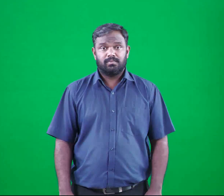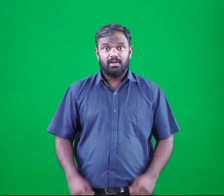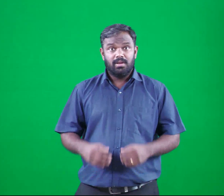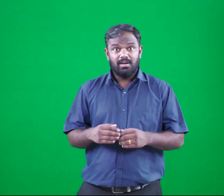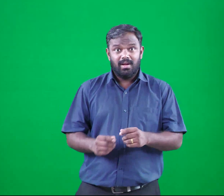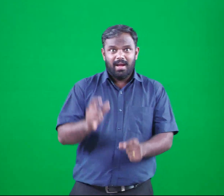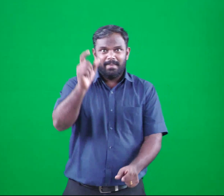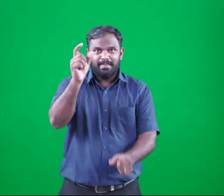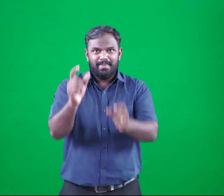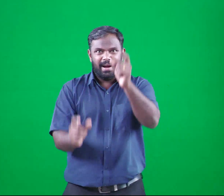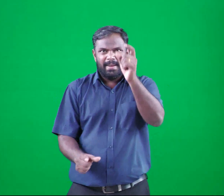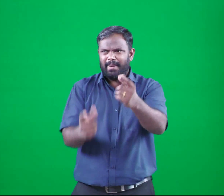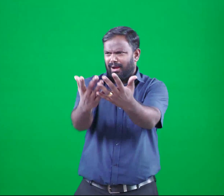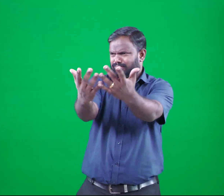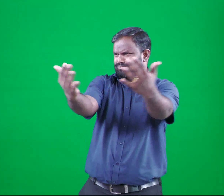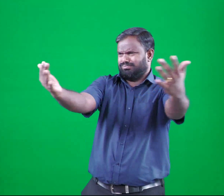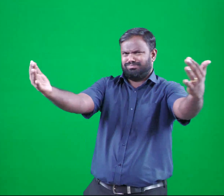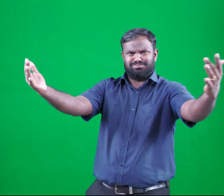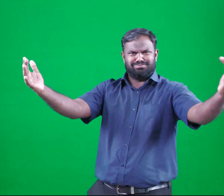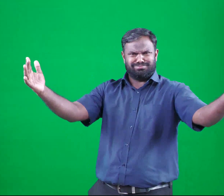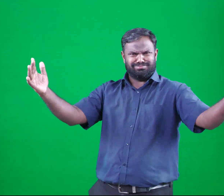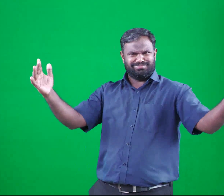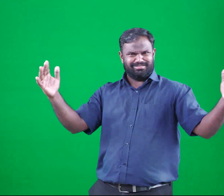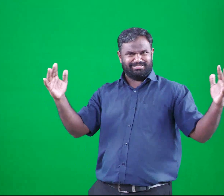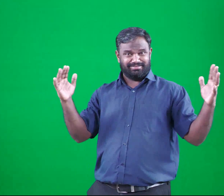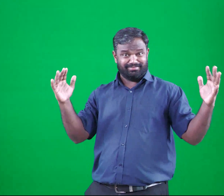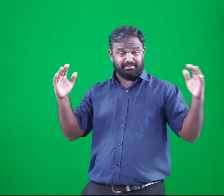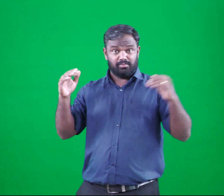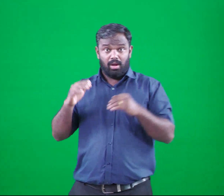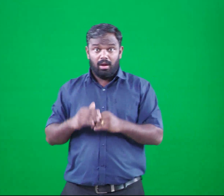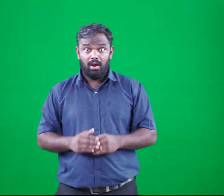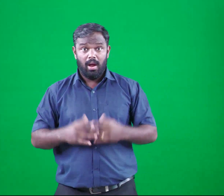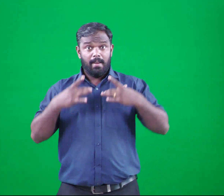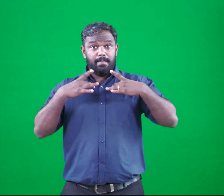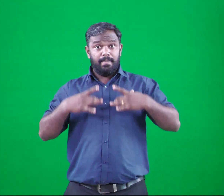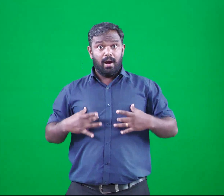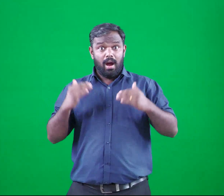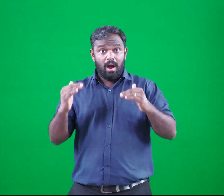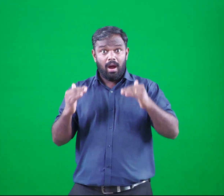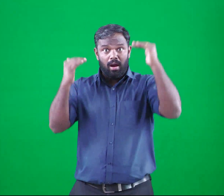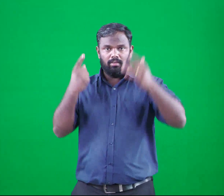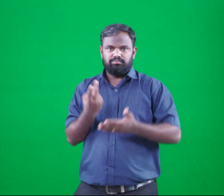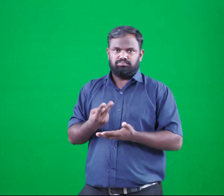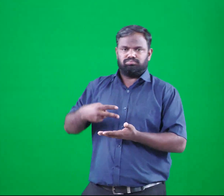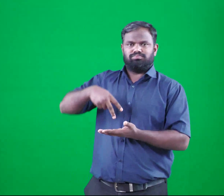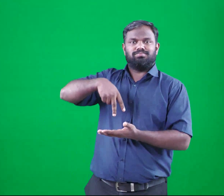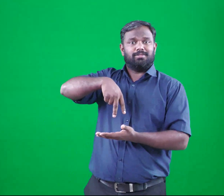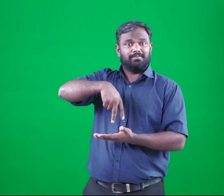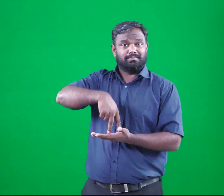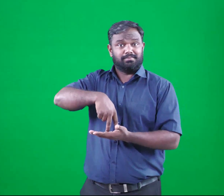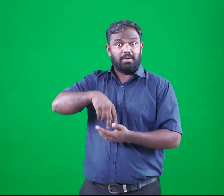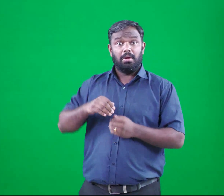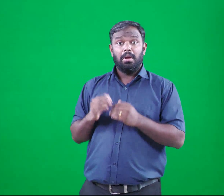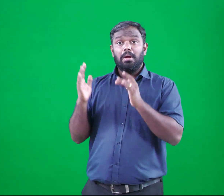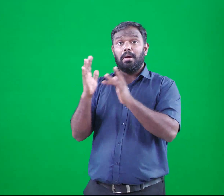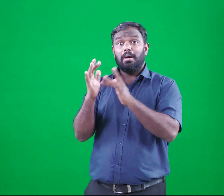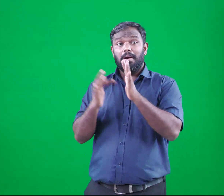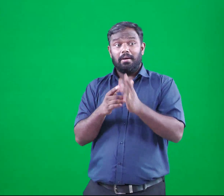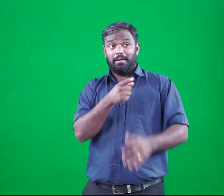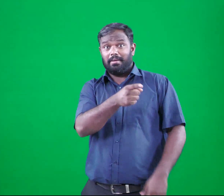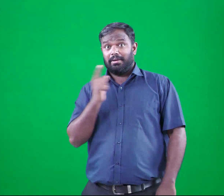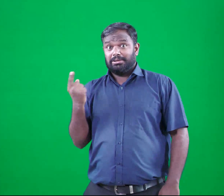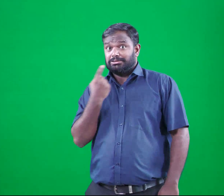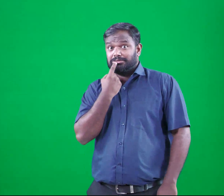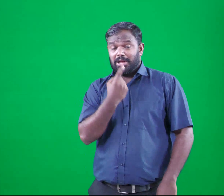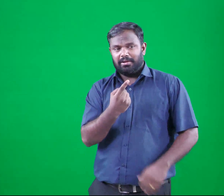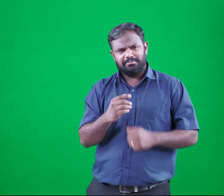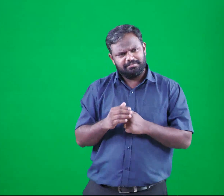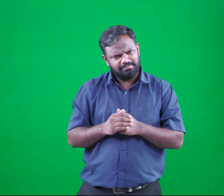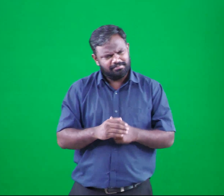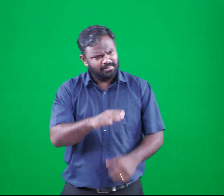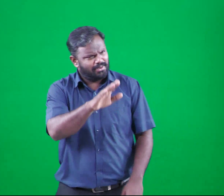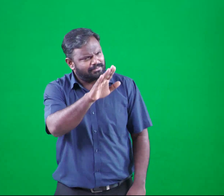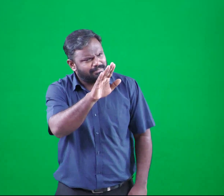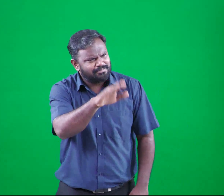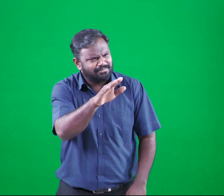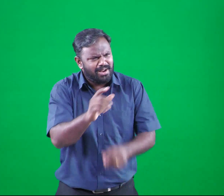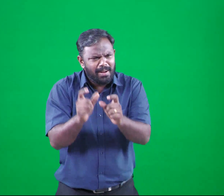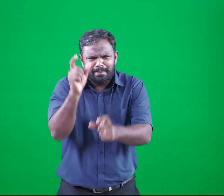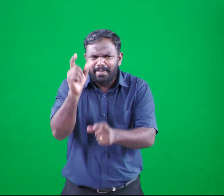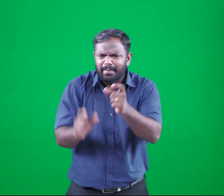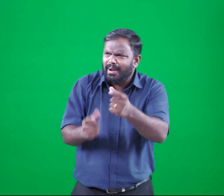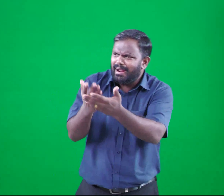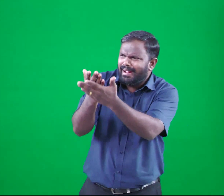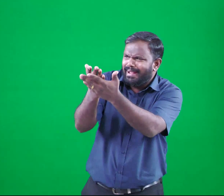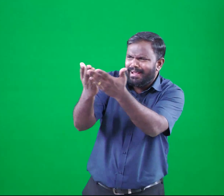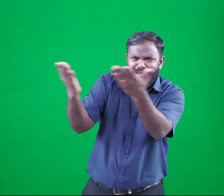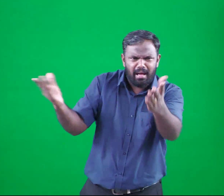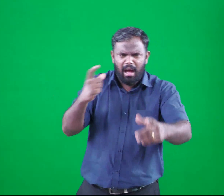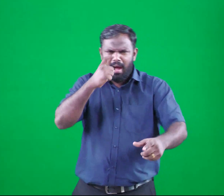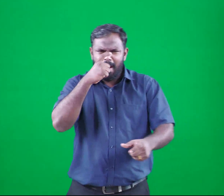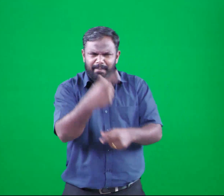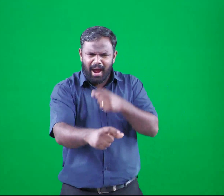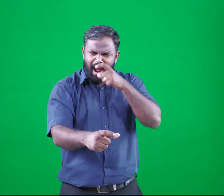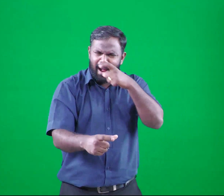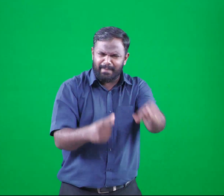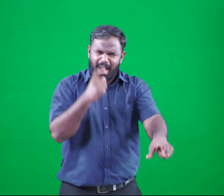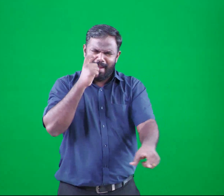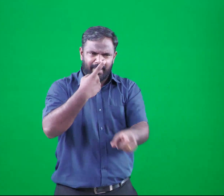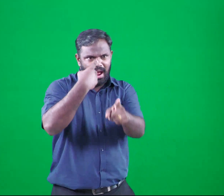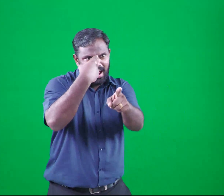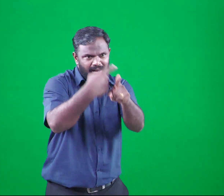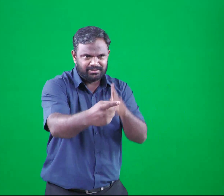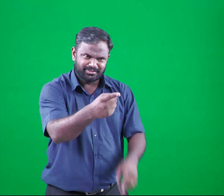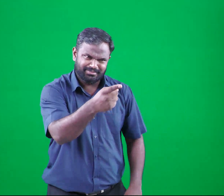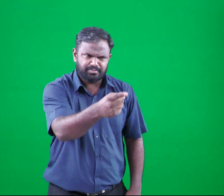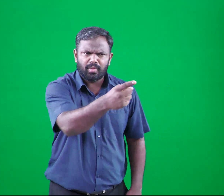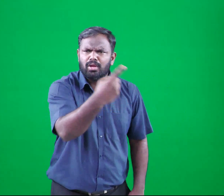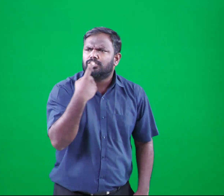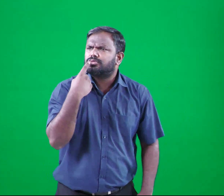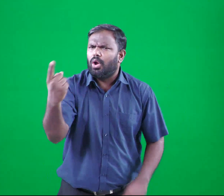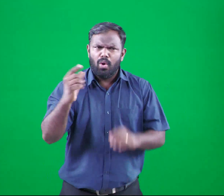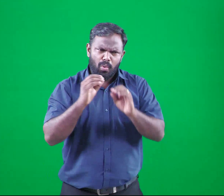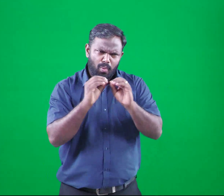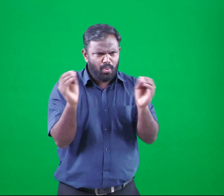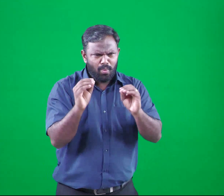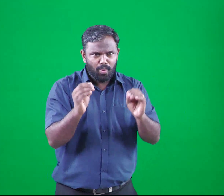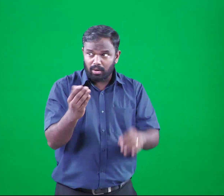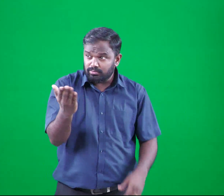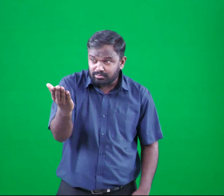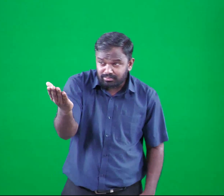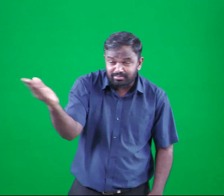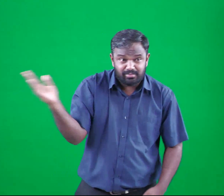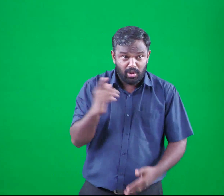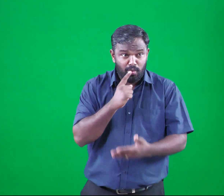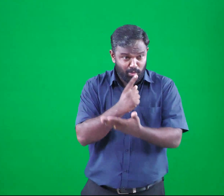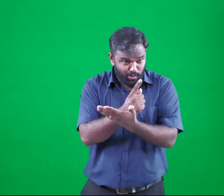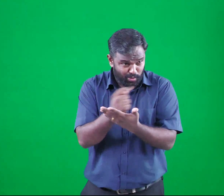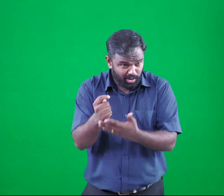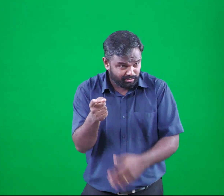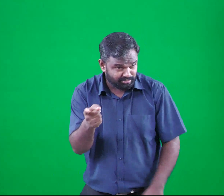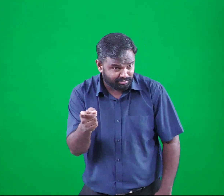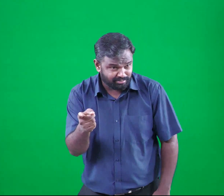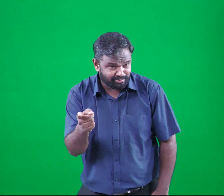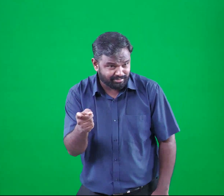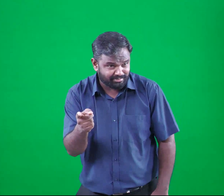So the high priest stood up before them and questioned Jesus, "Have You no answer?